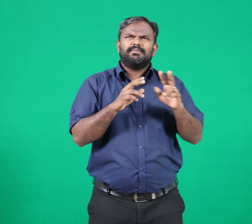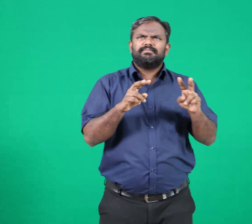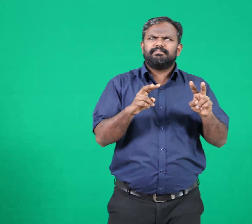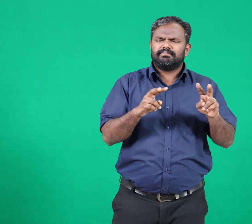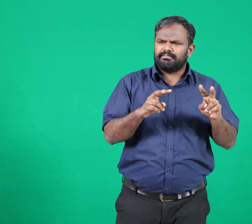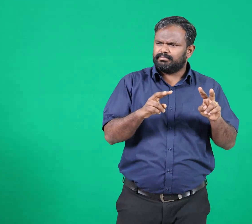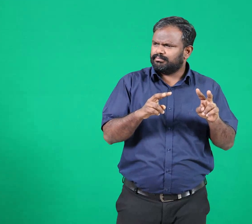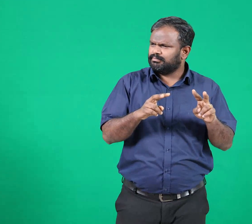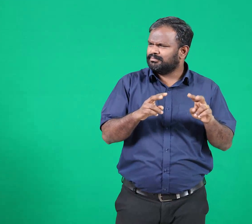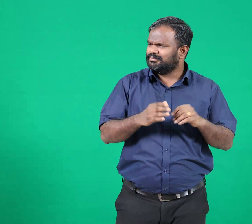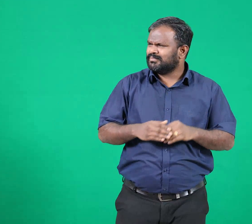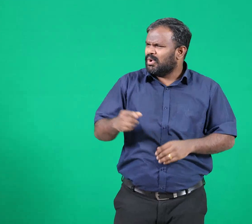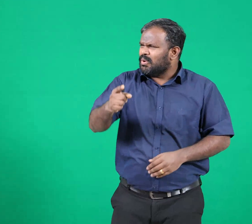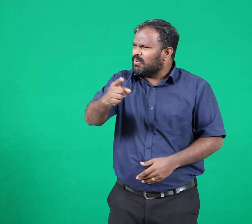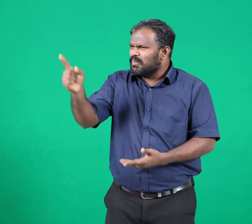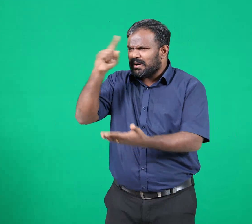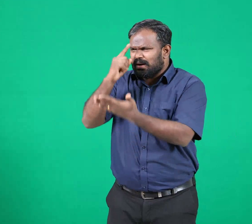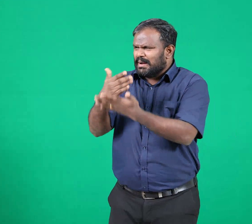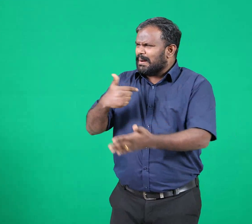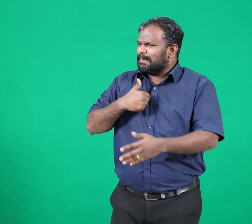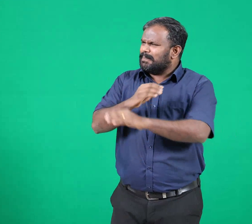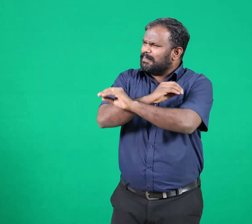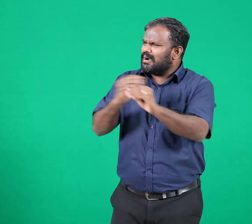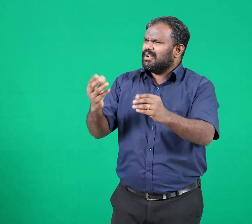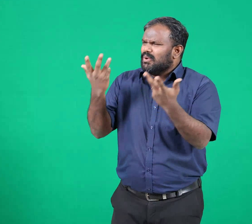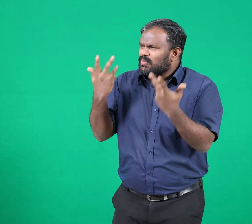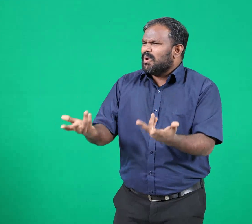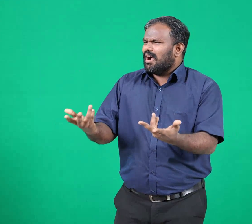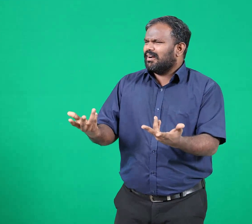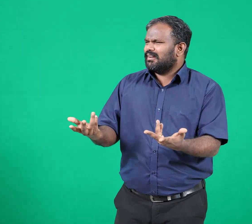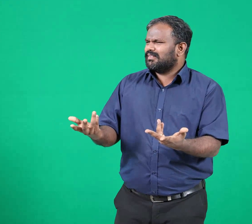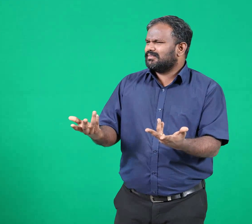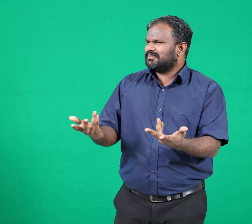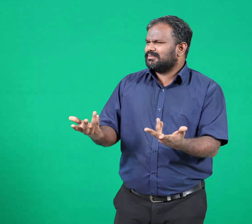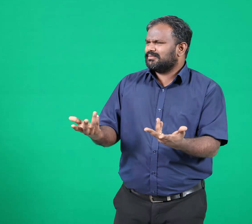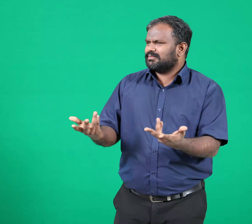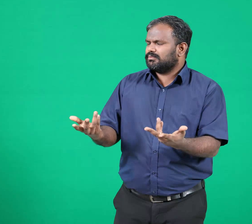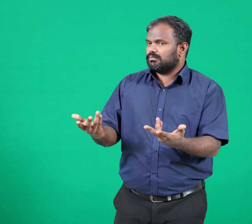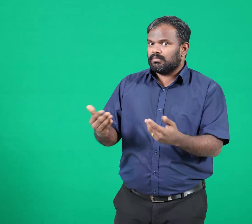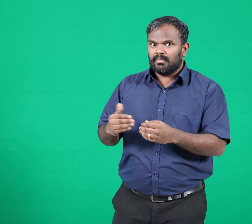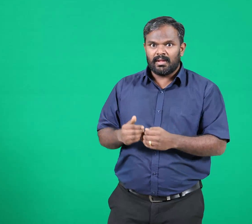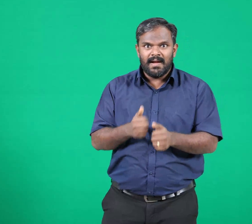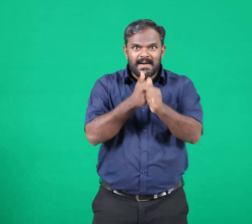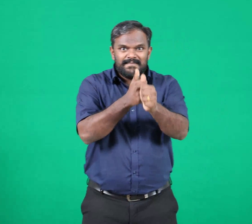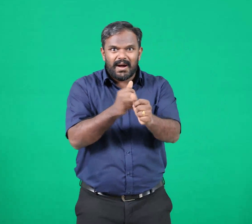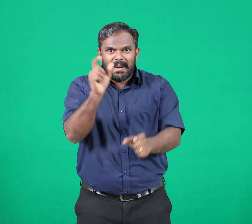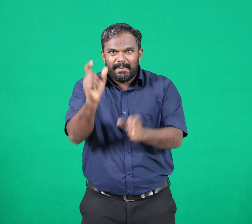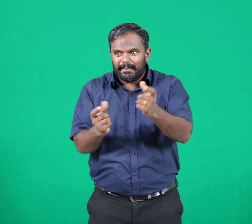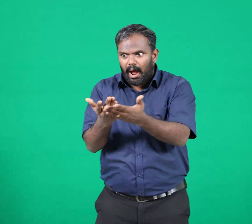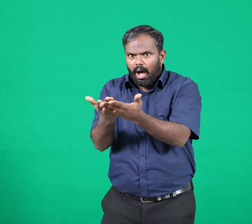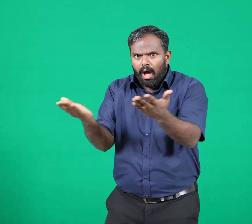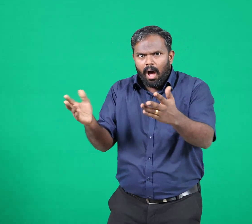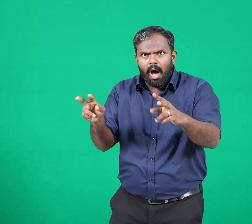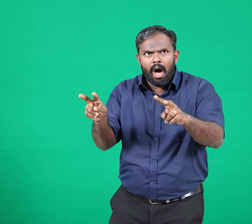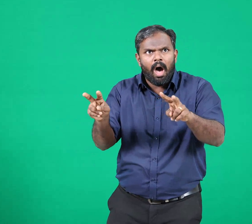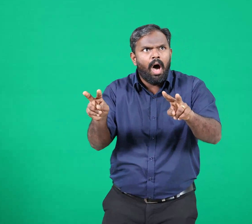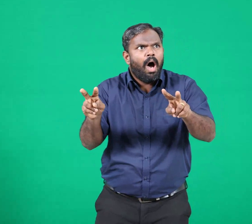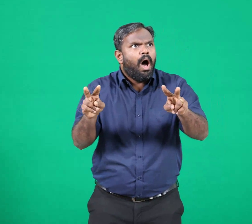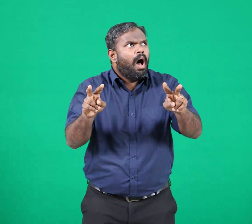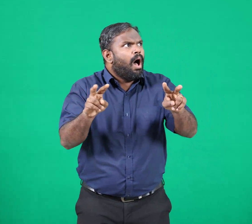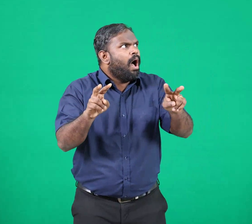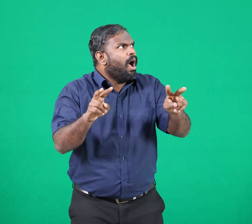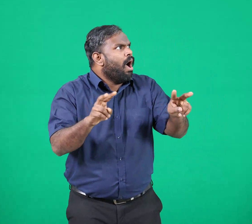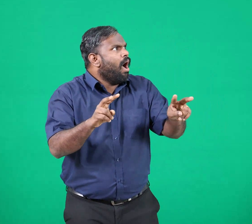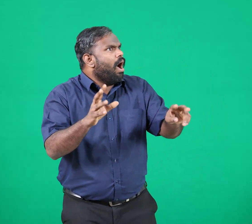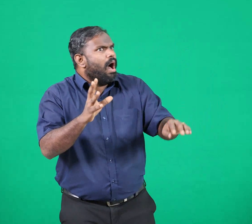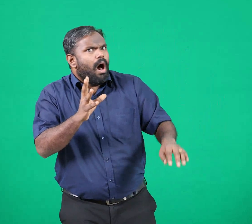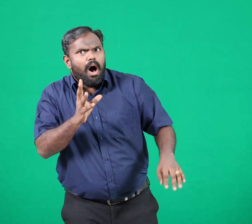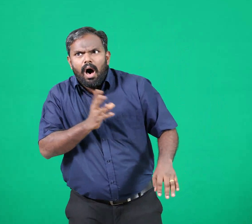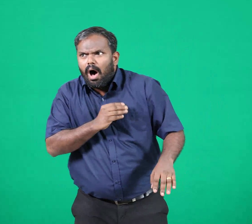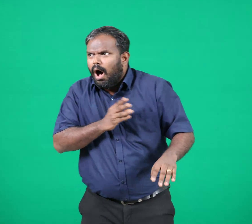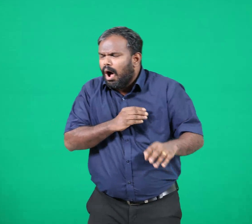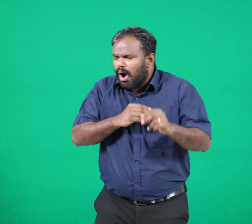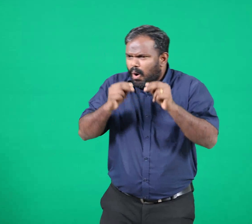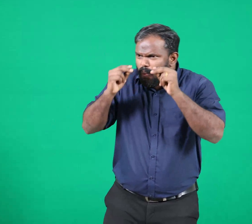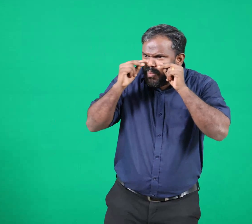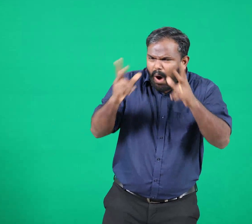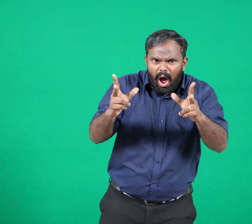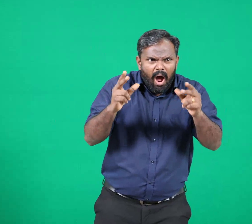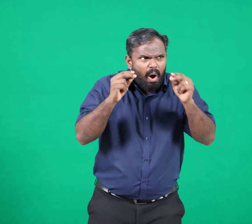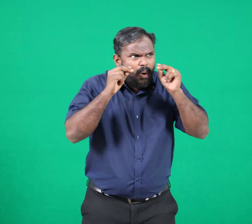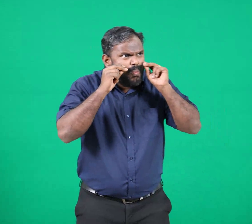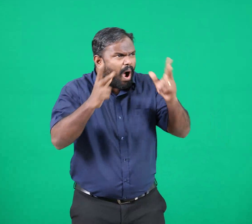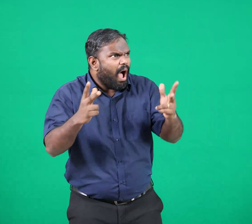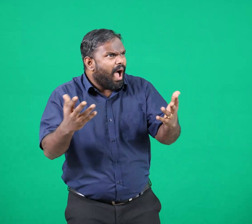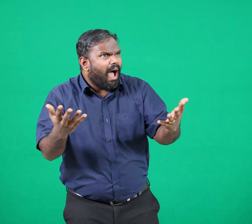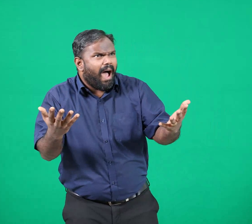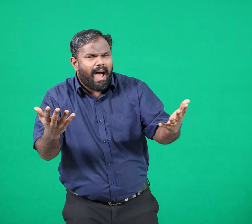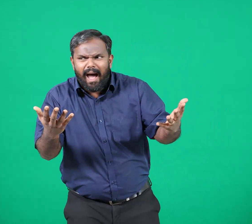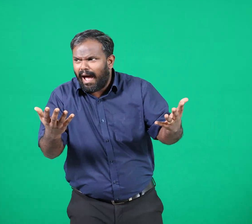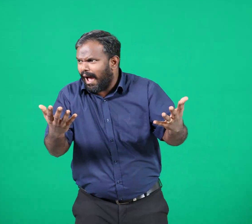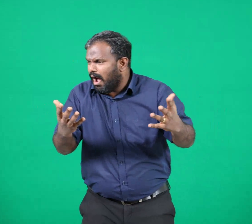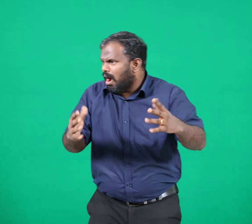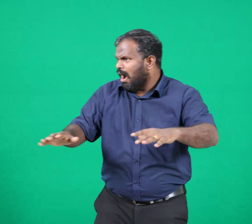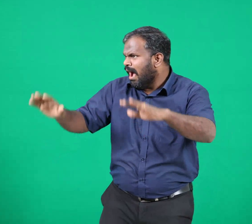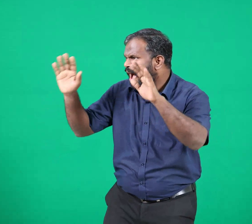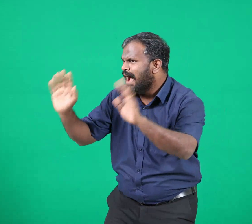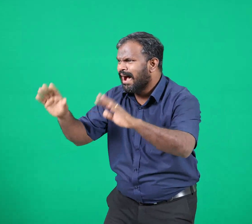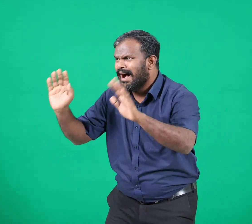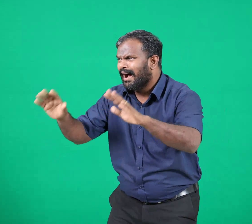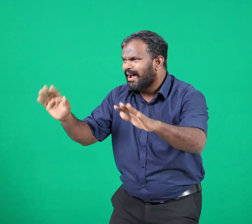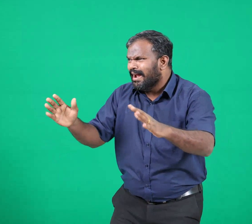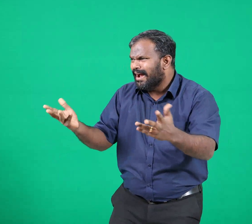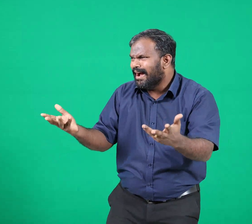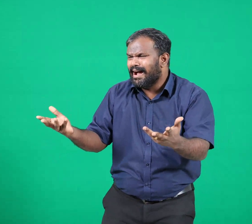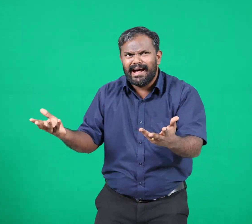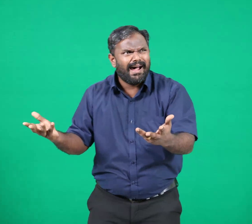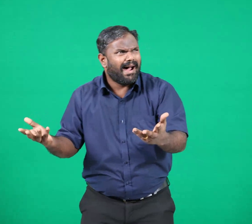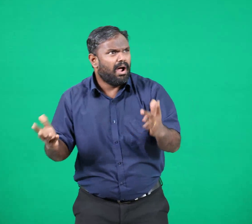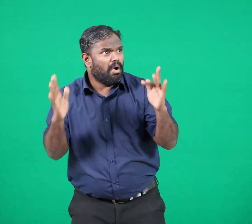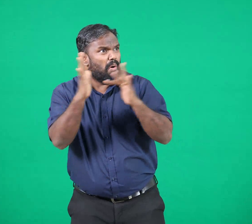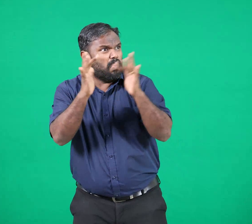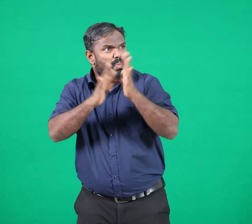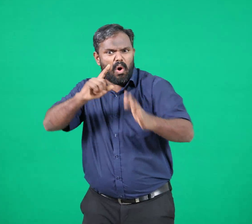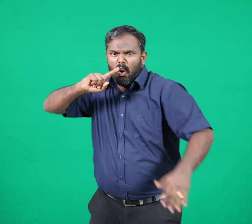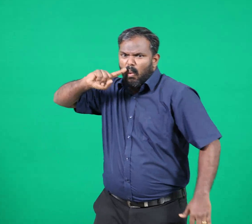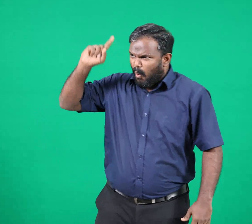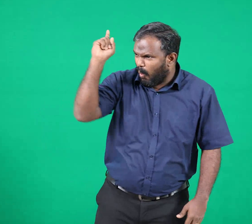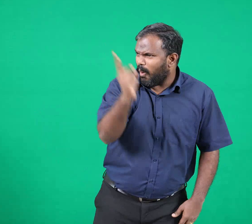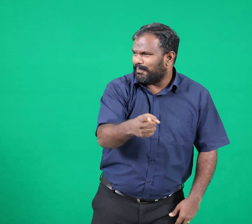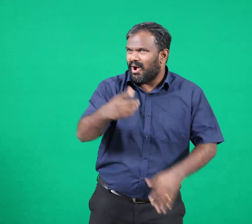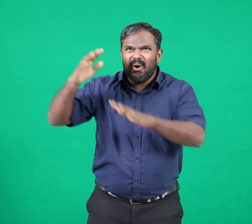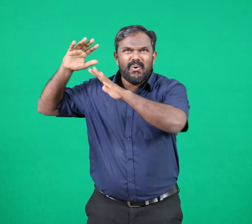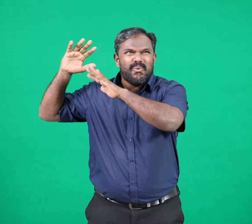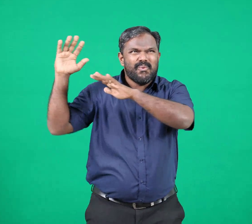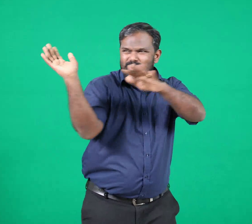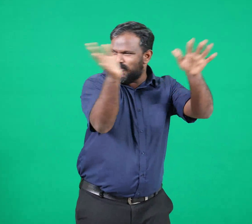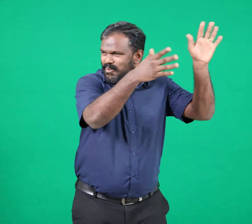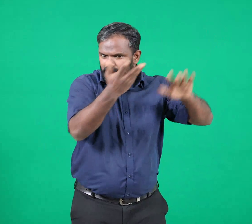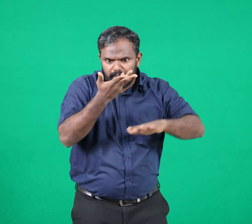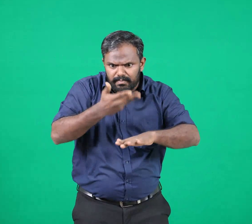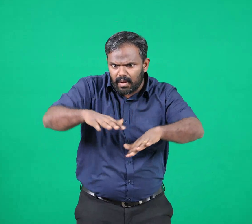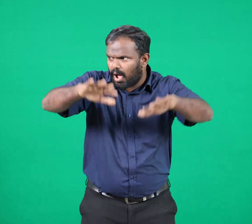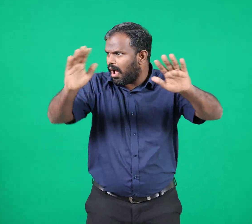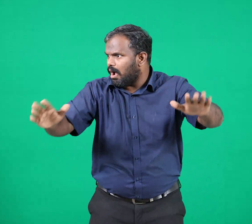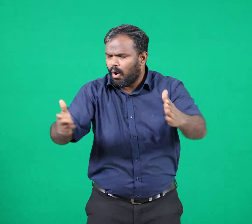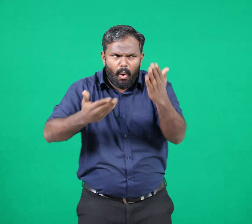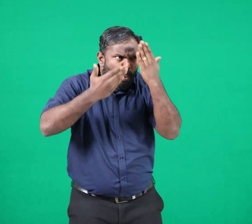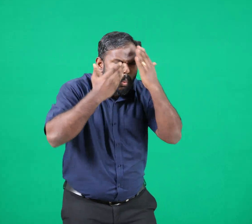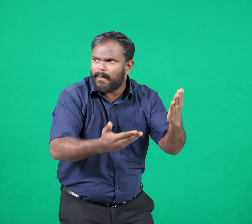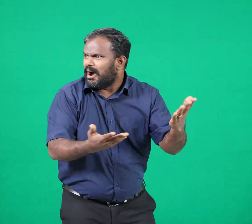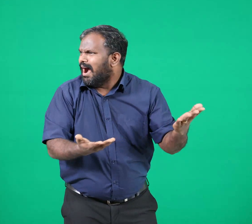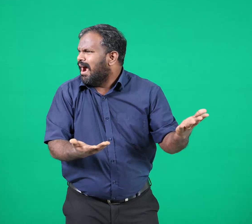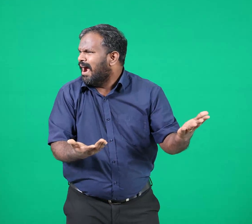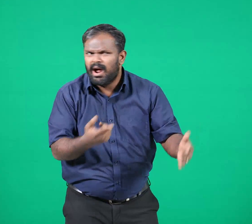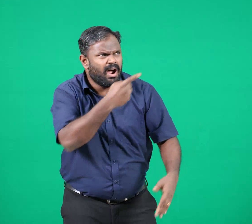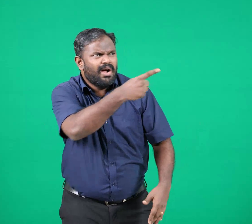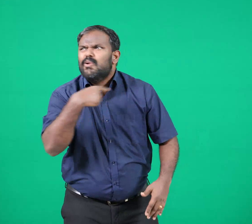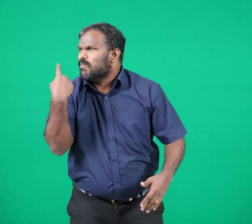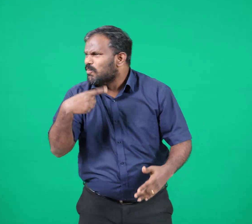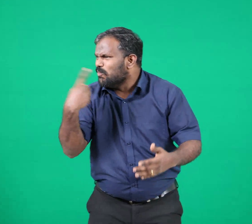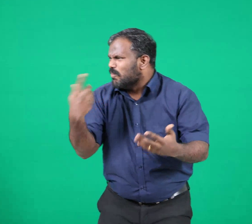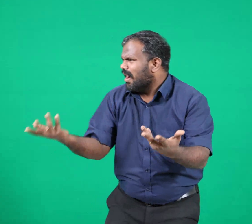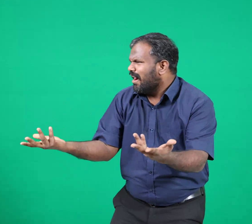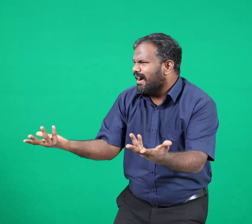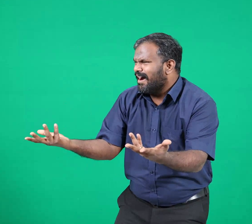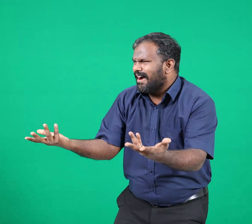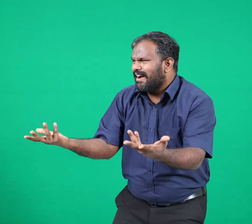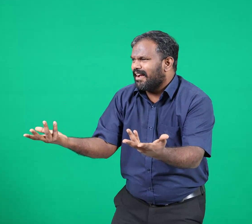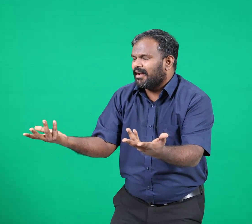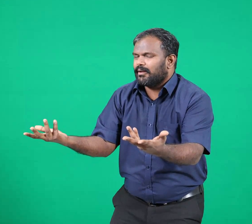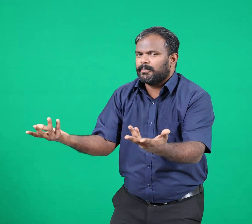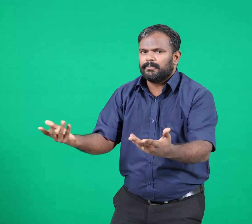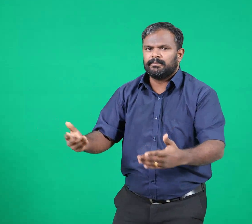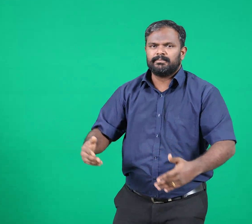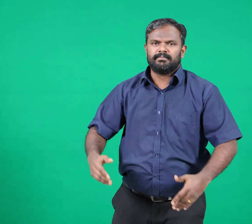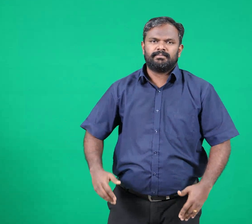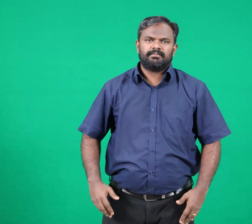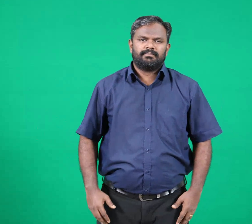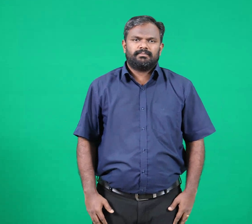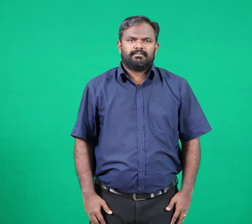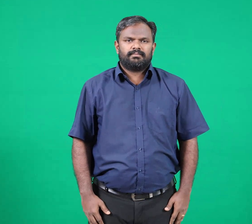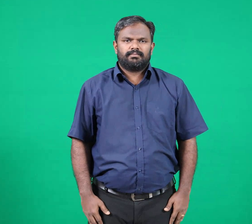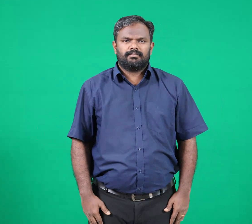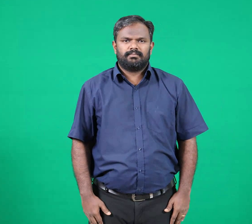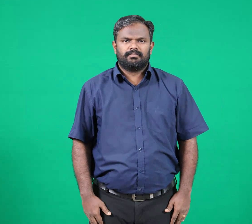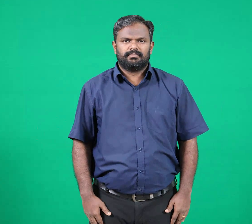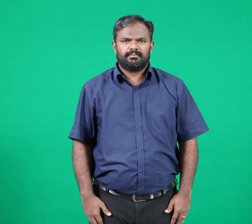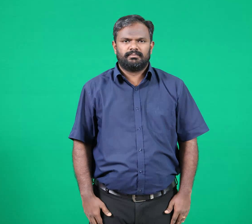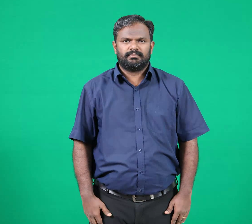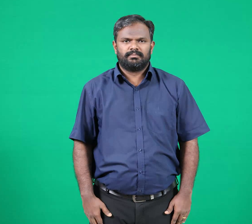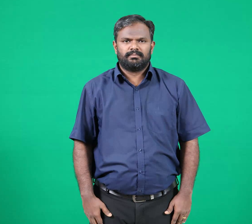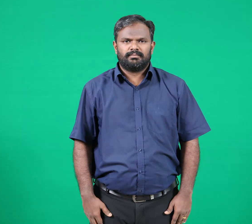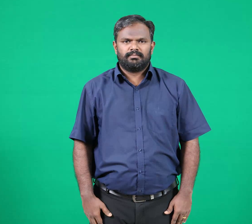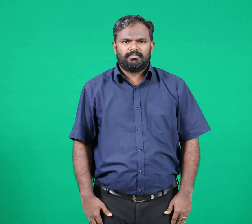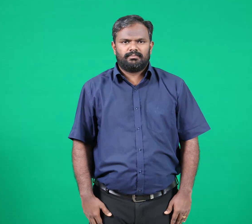He asked. Frightened and amazed, they asked one another, "Who is this? He commands even the winds and the water, and they obey Him!"